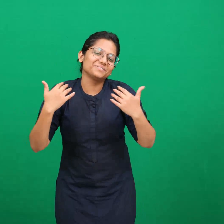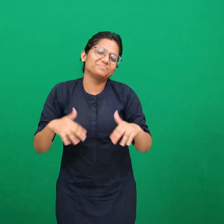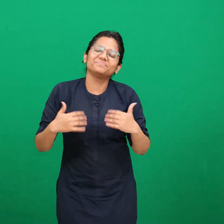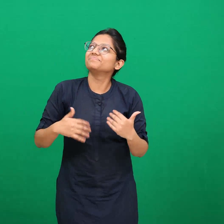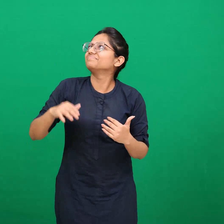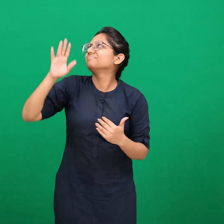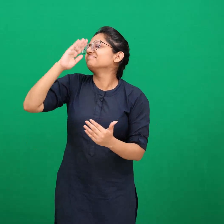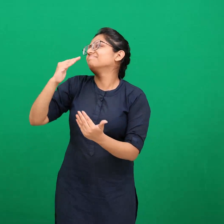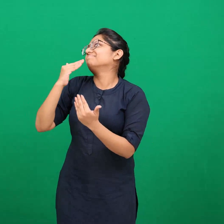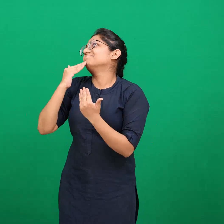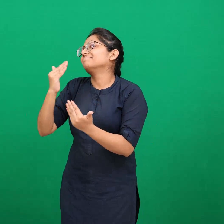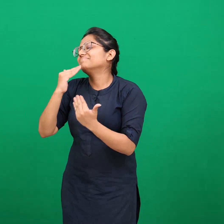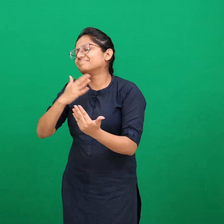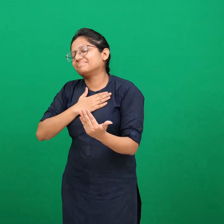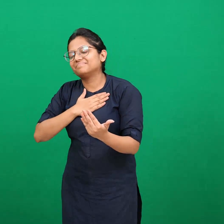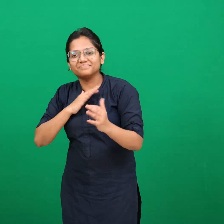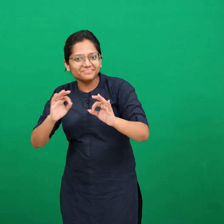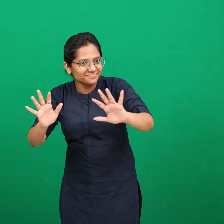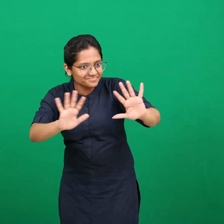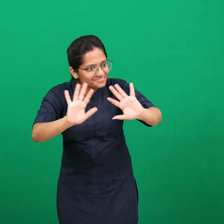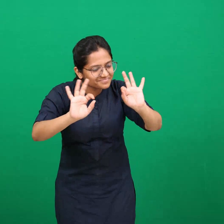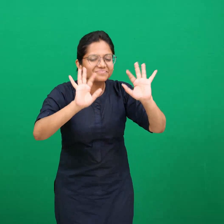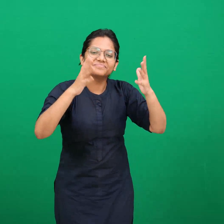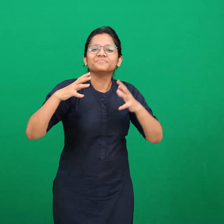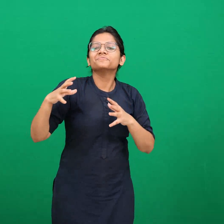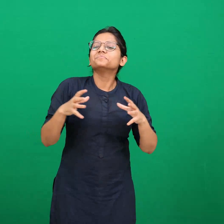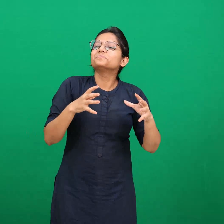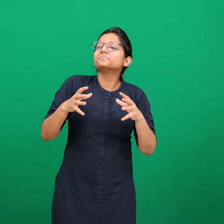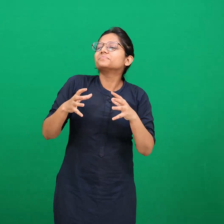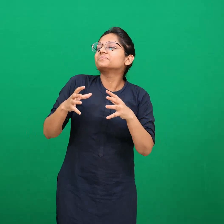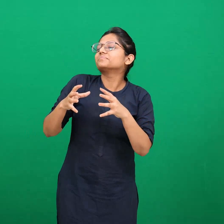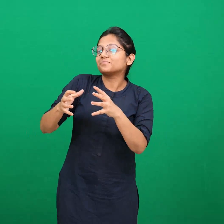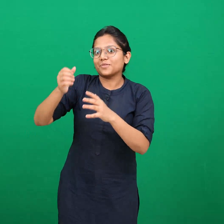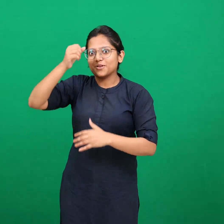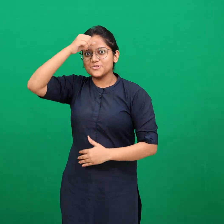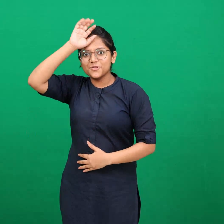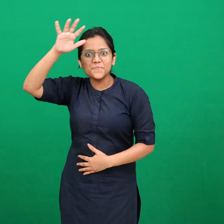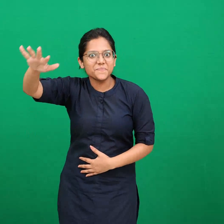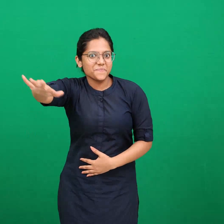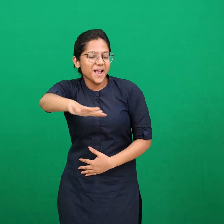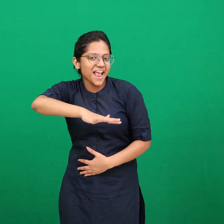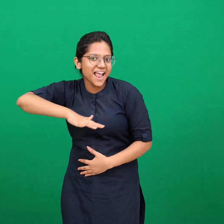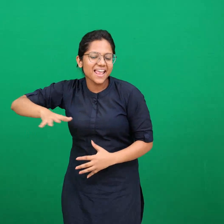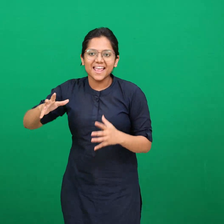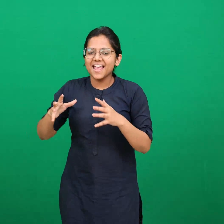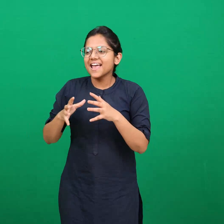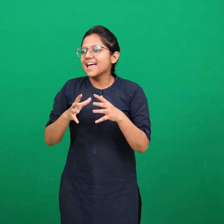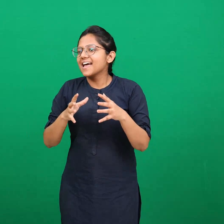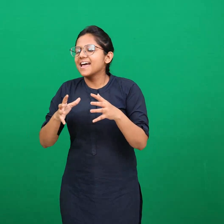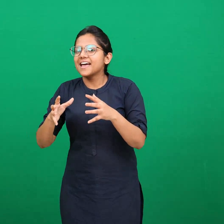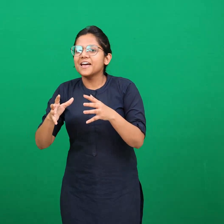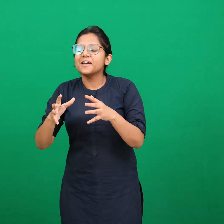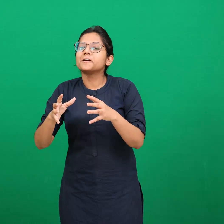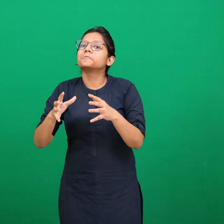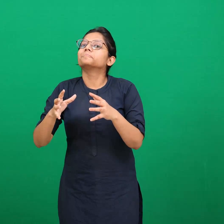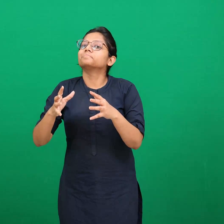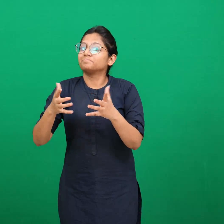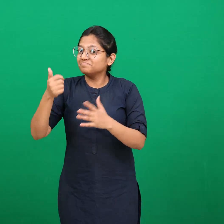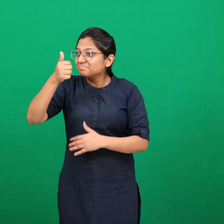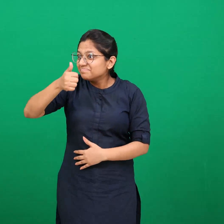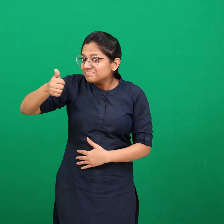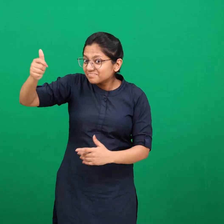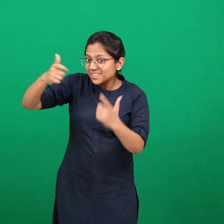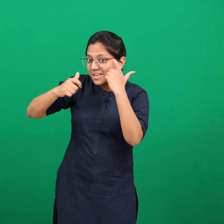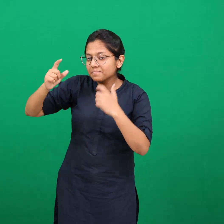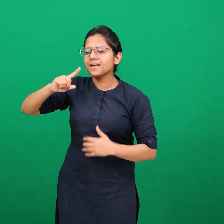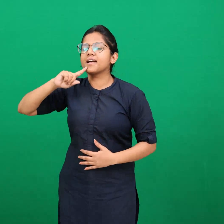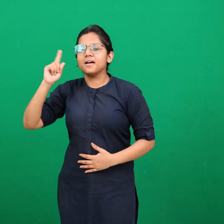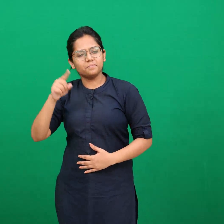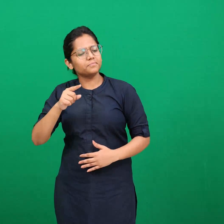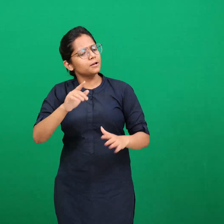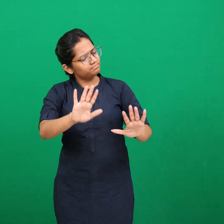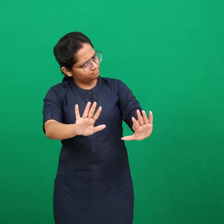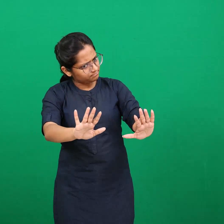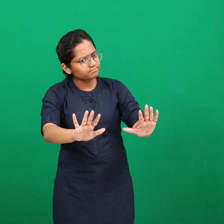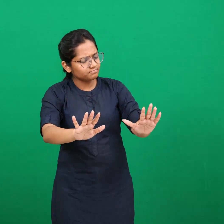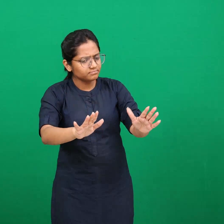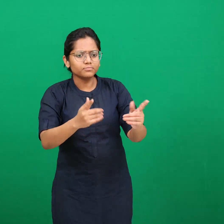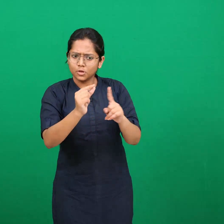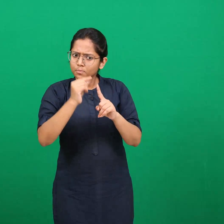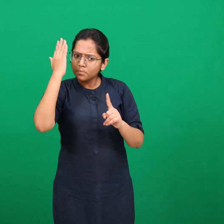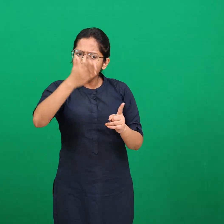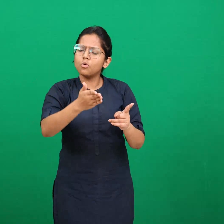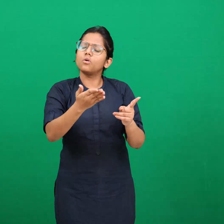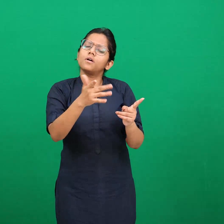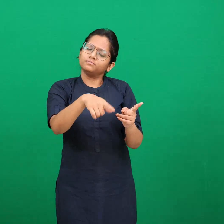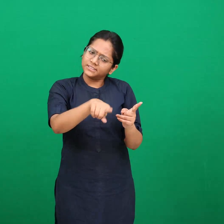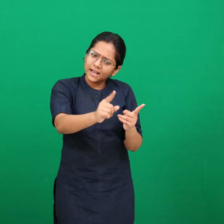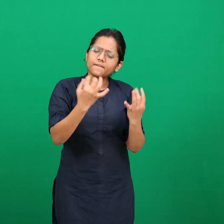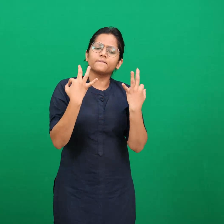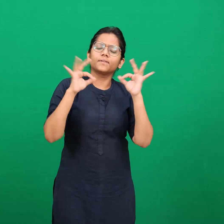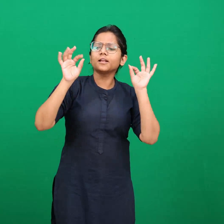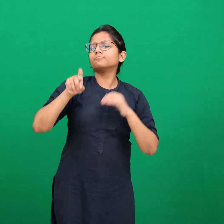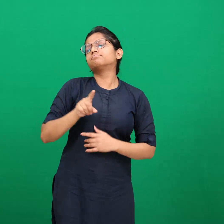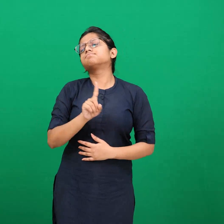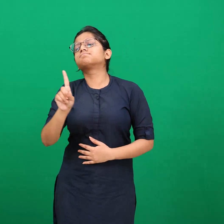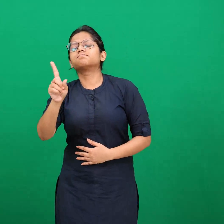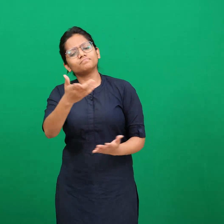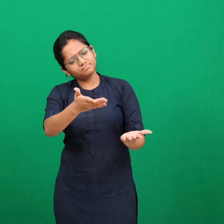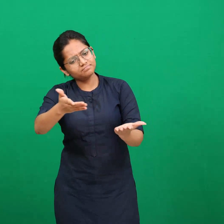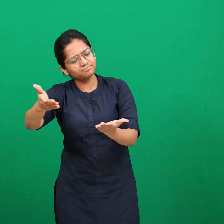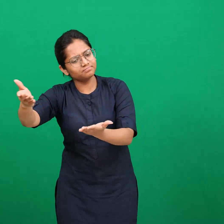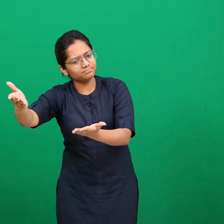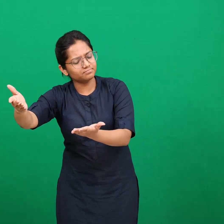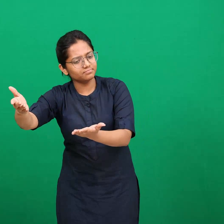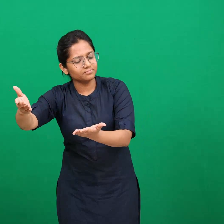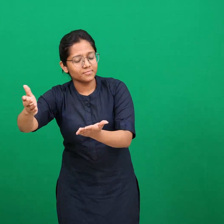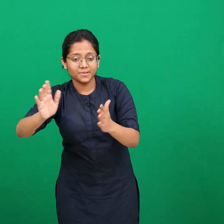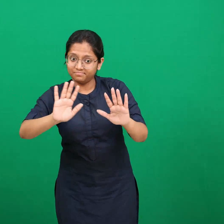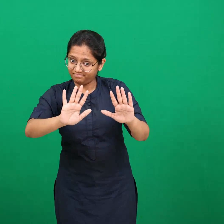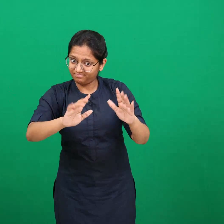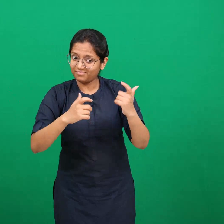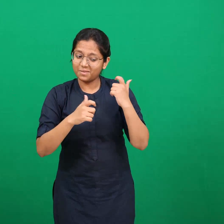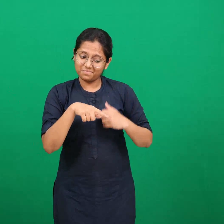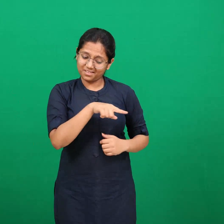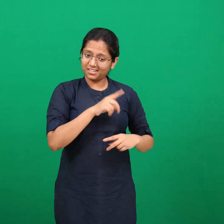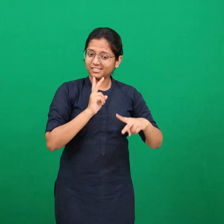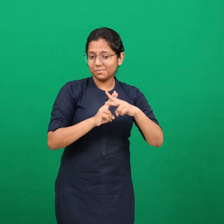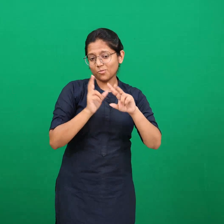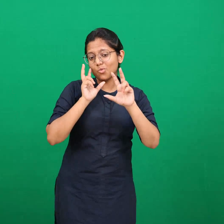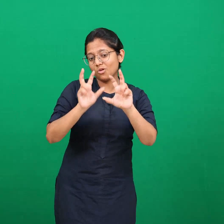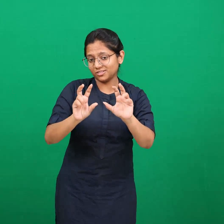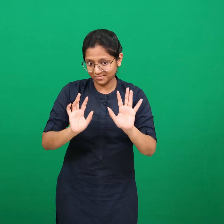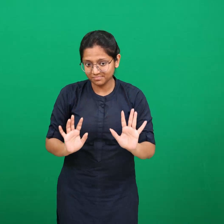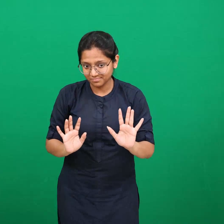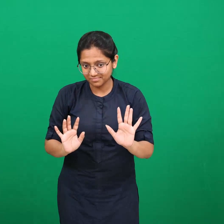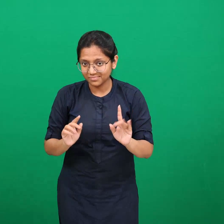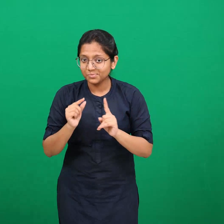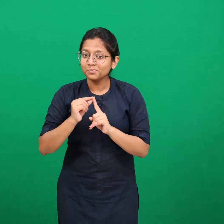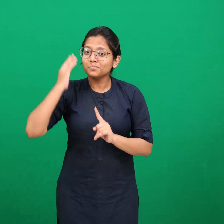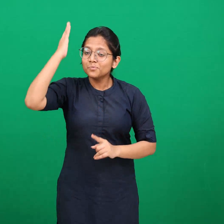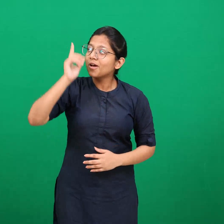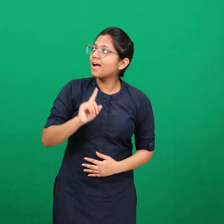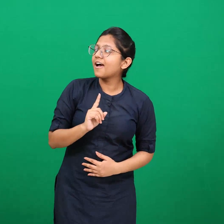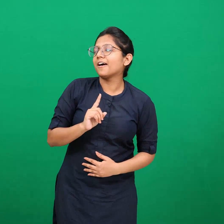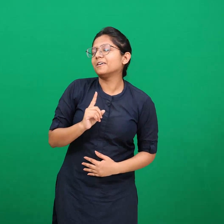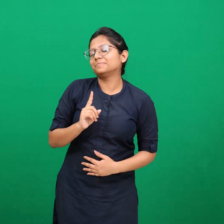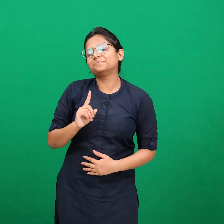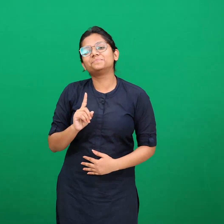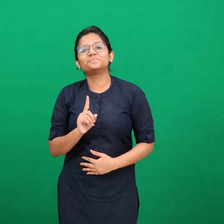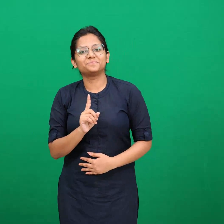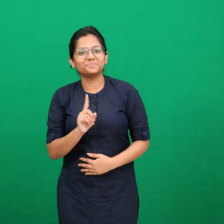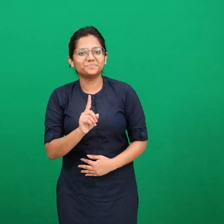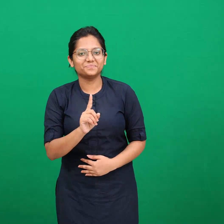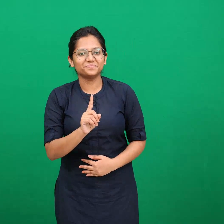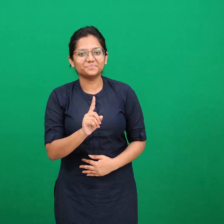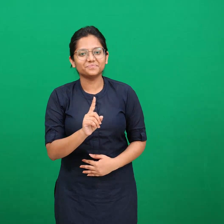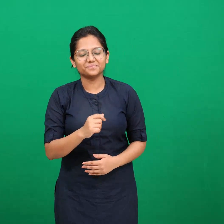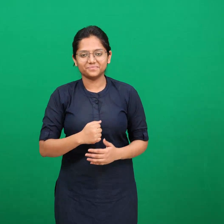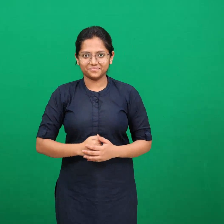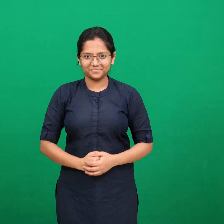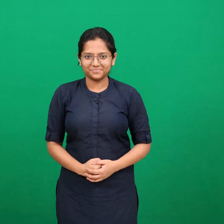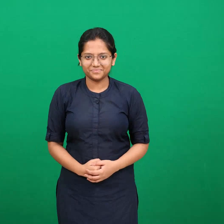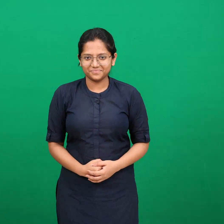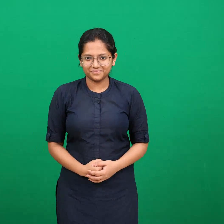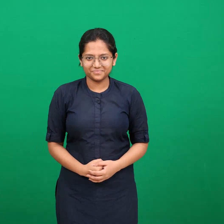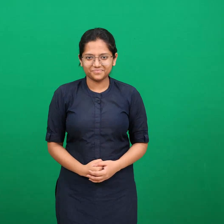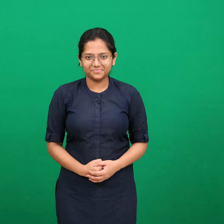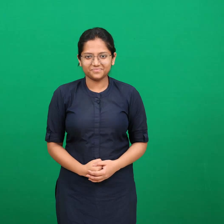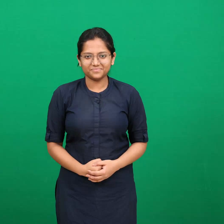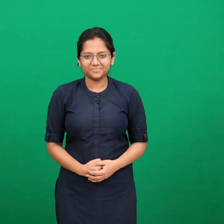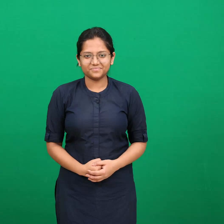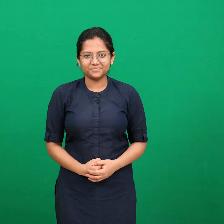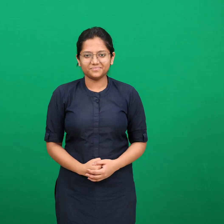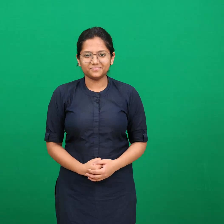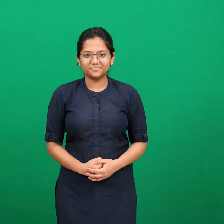When we arrived in Rome, Paul was permitted to stay by himself, with a soldier to guard him.